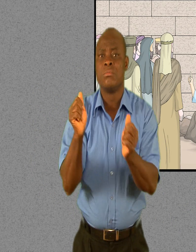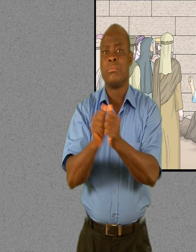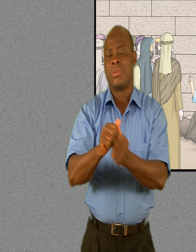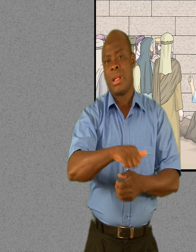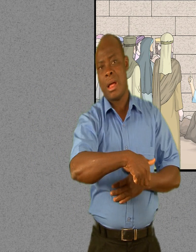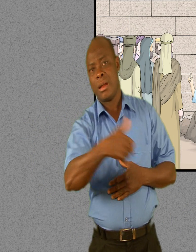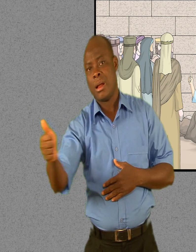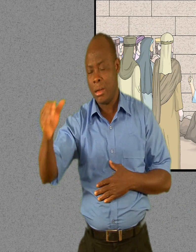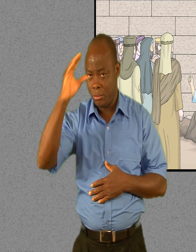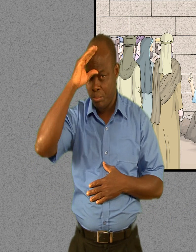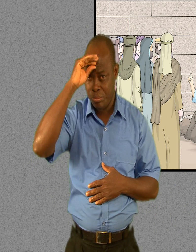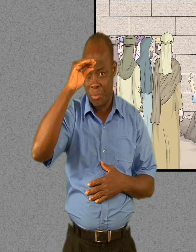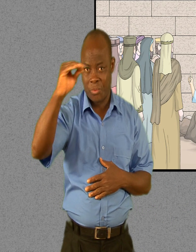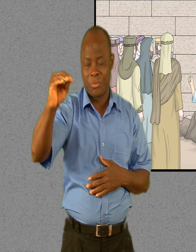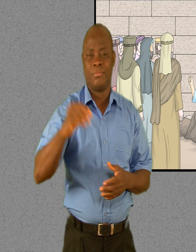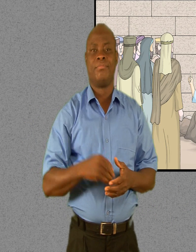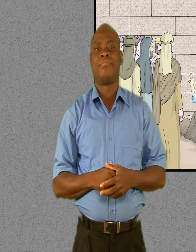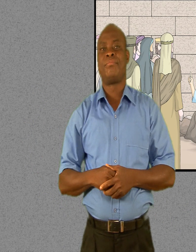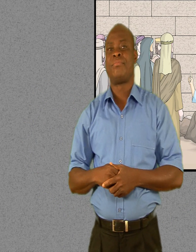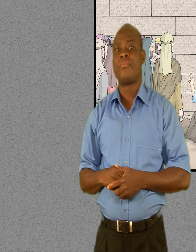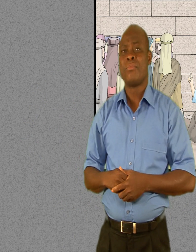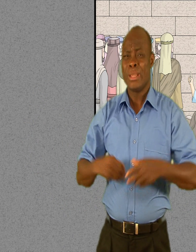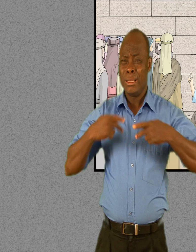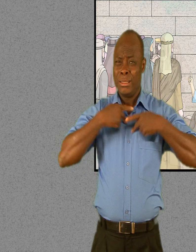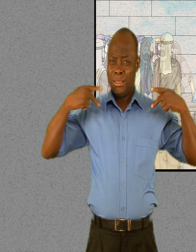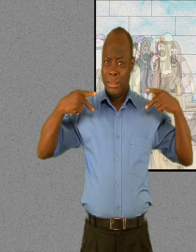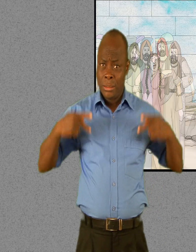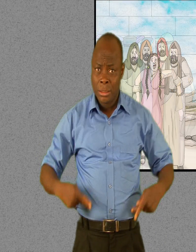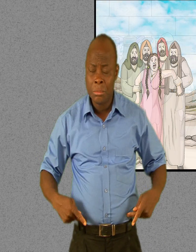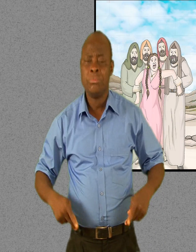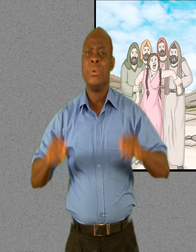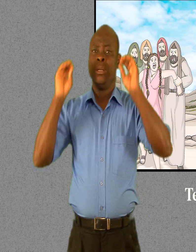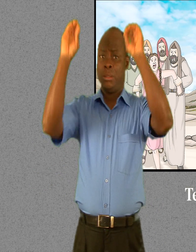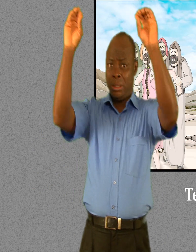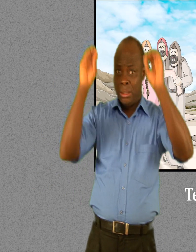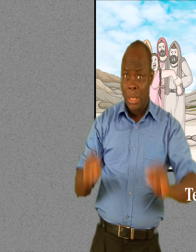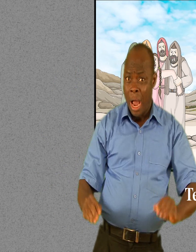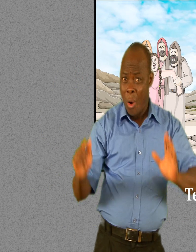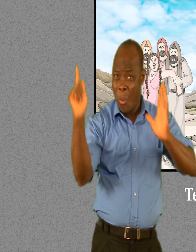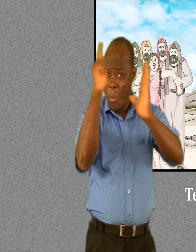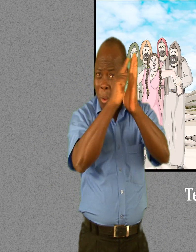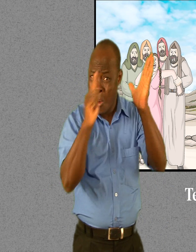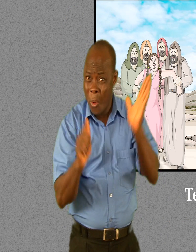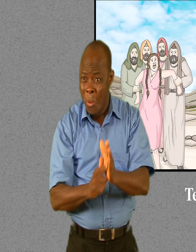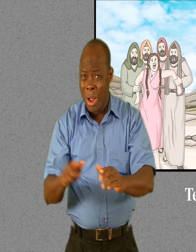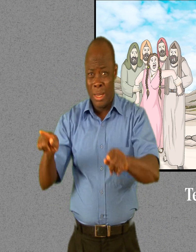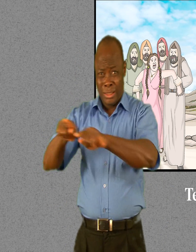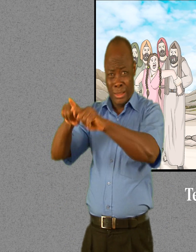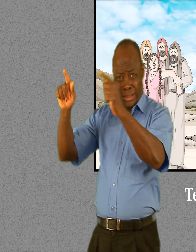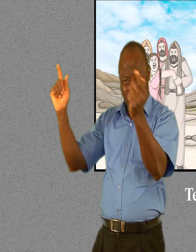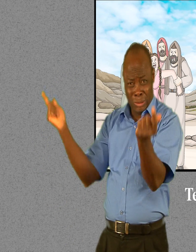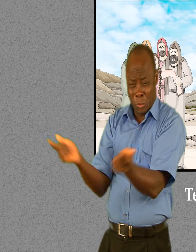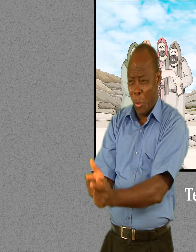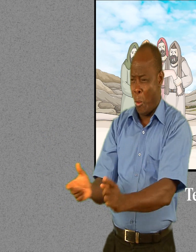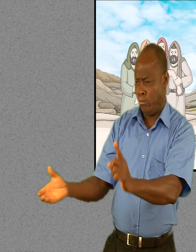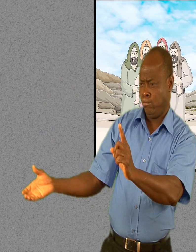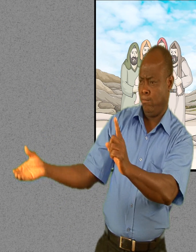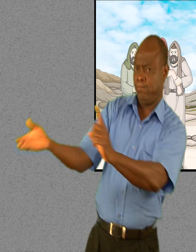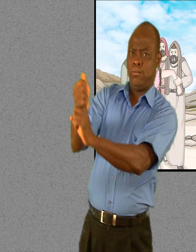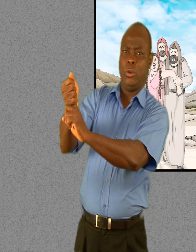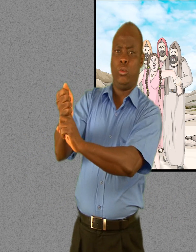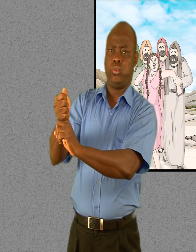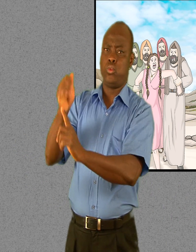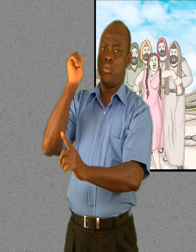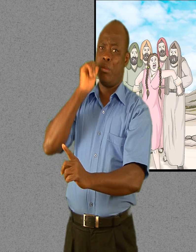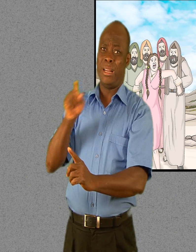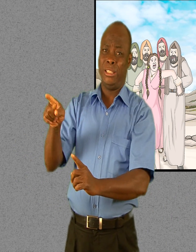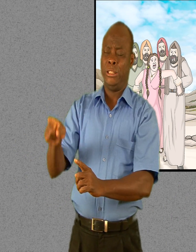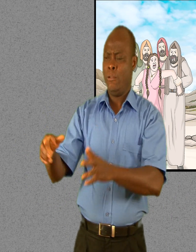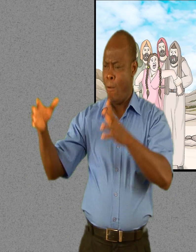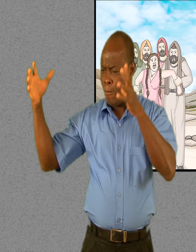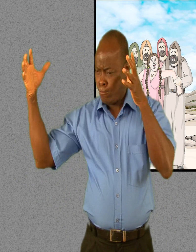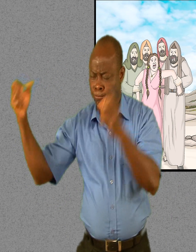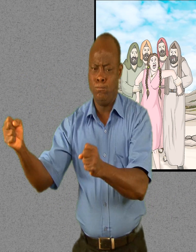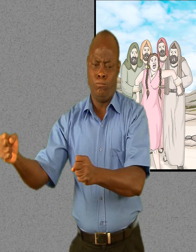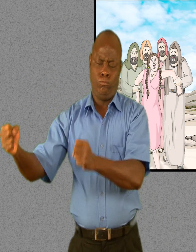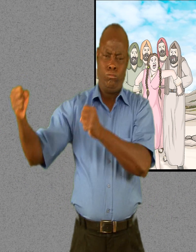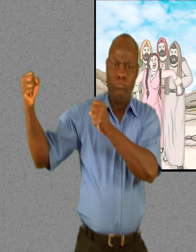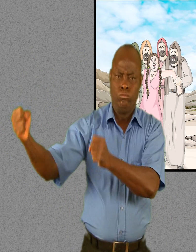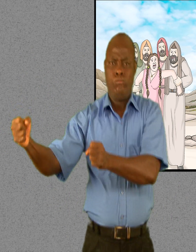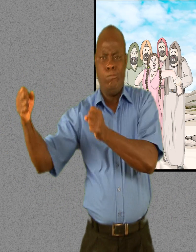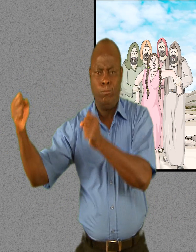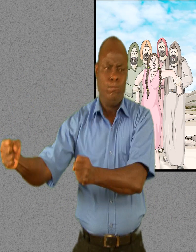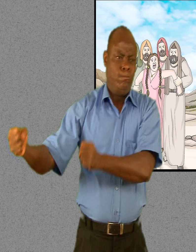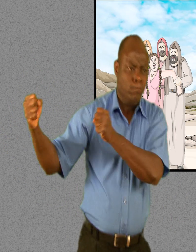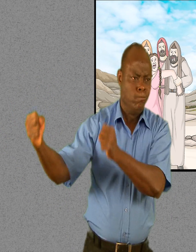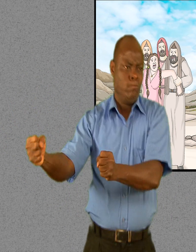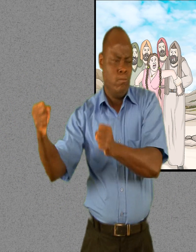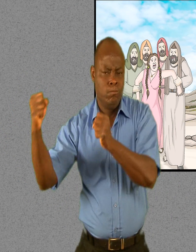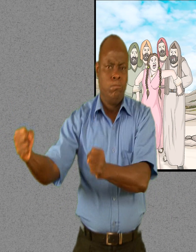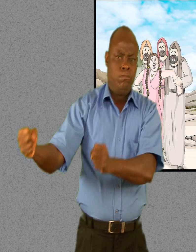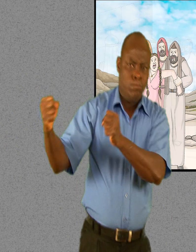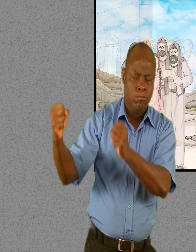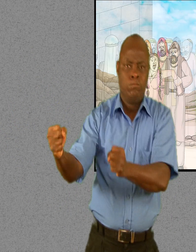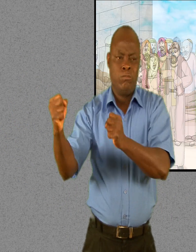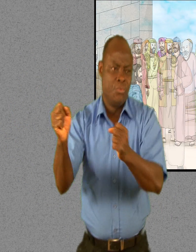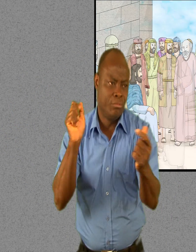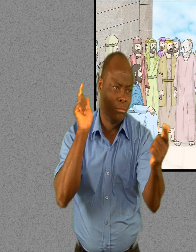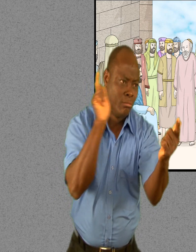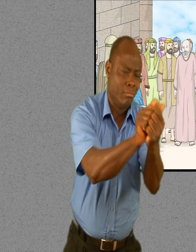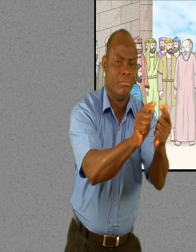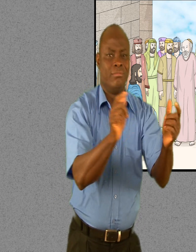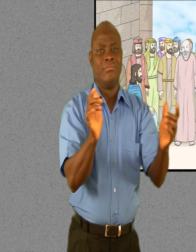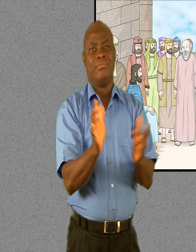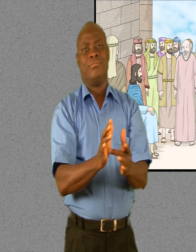The scribes and Pharisees, however, brought to Him a woman caught in adultery.